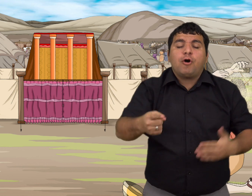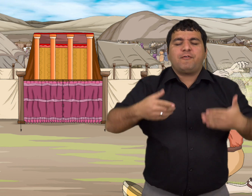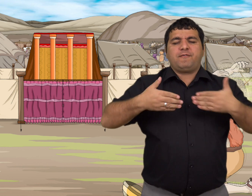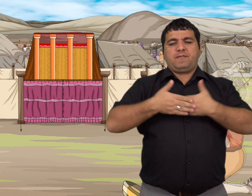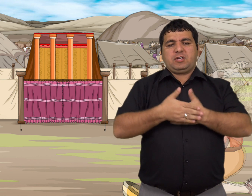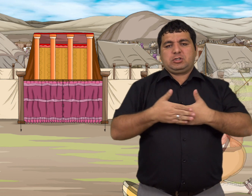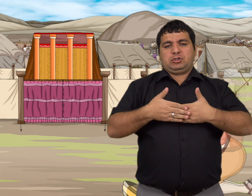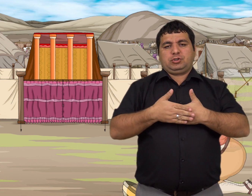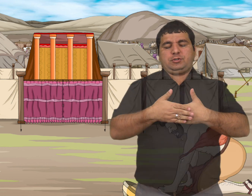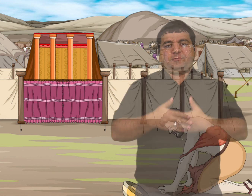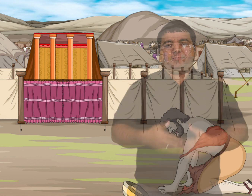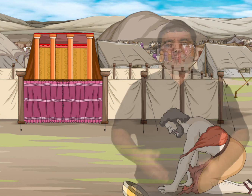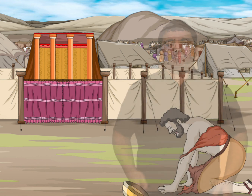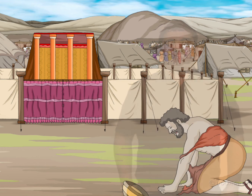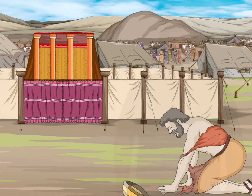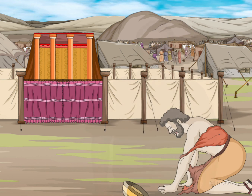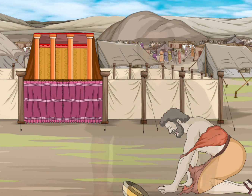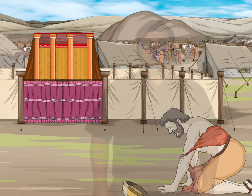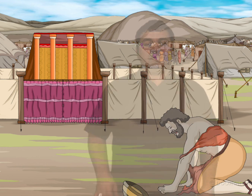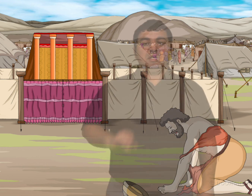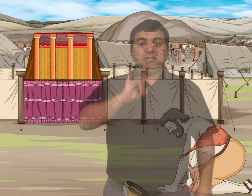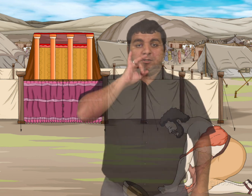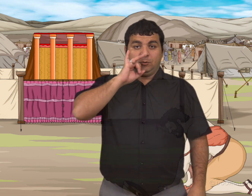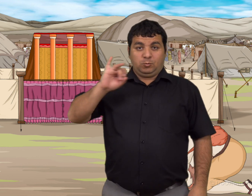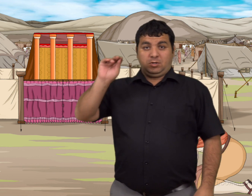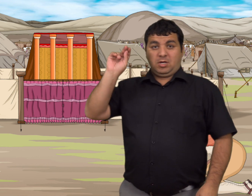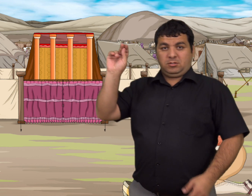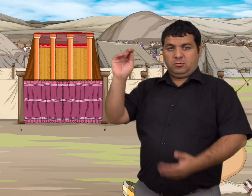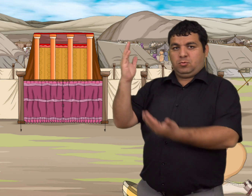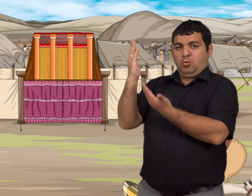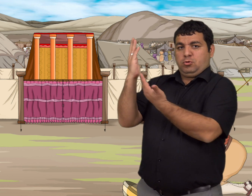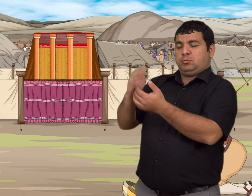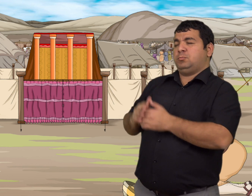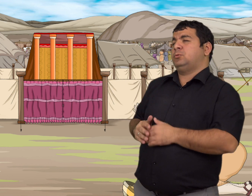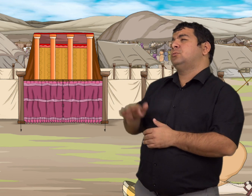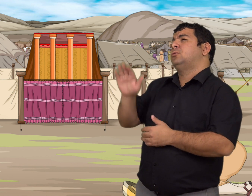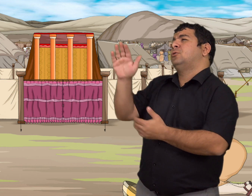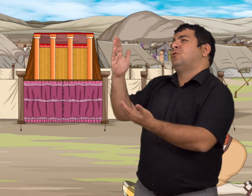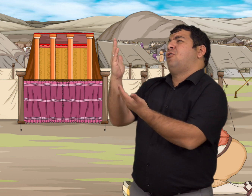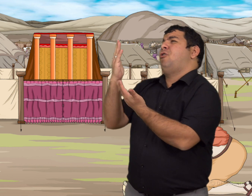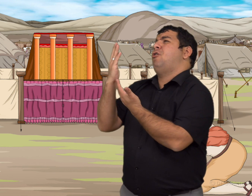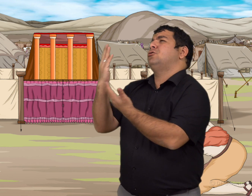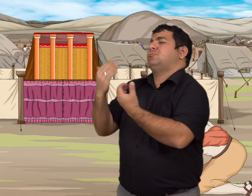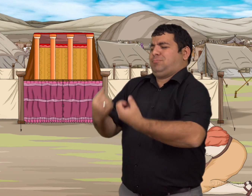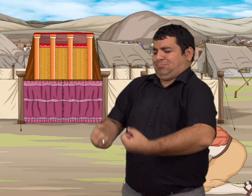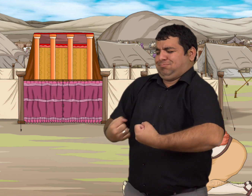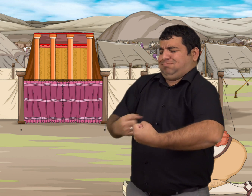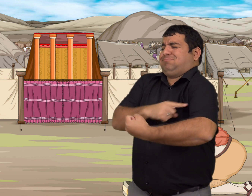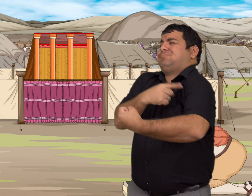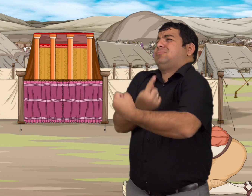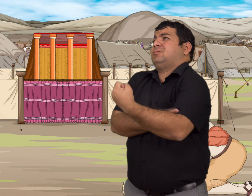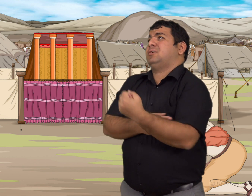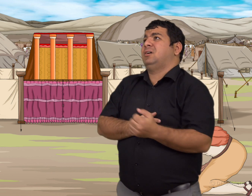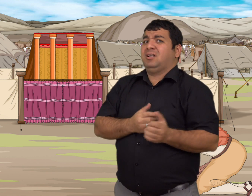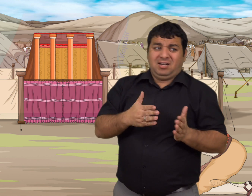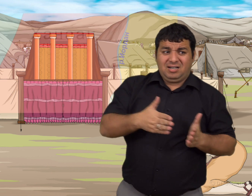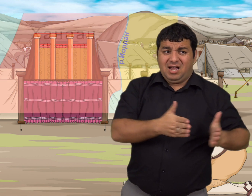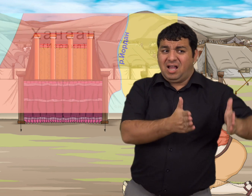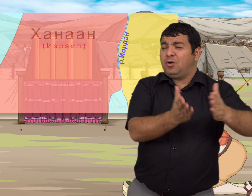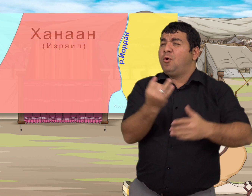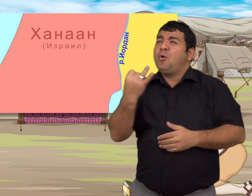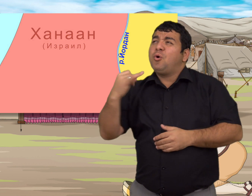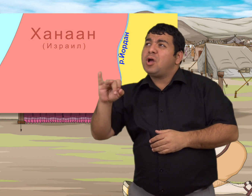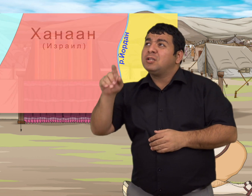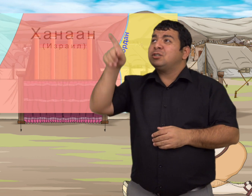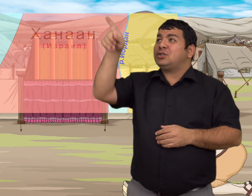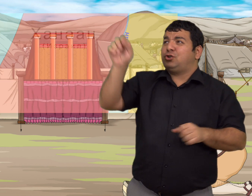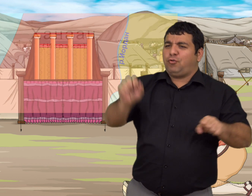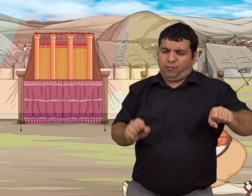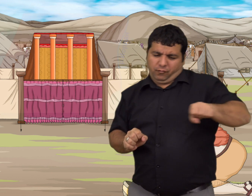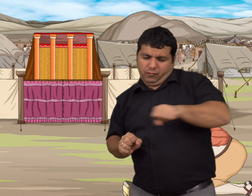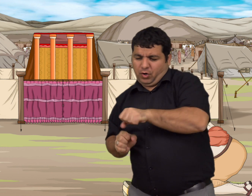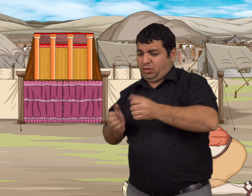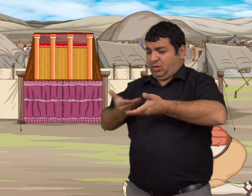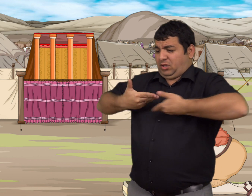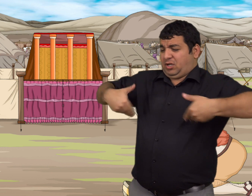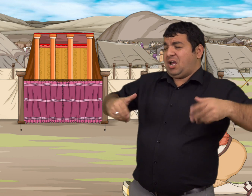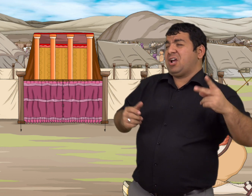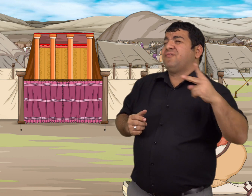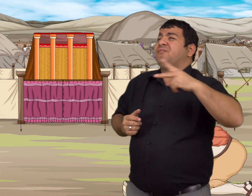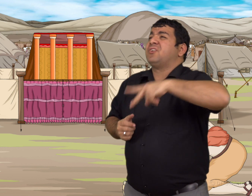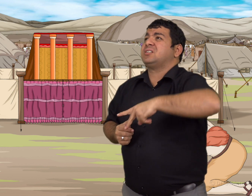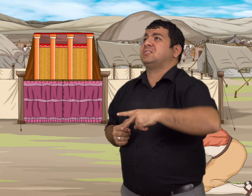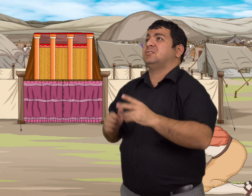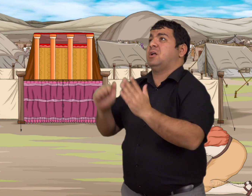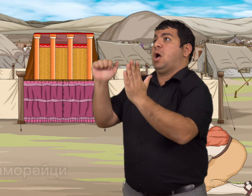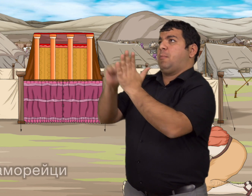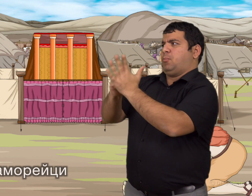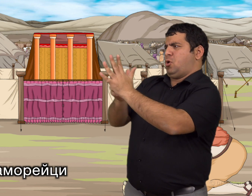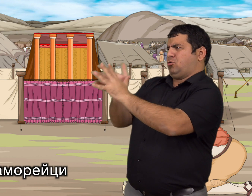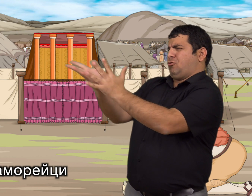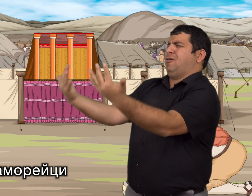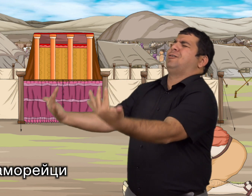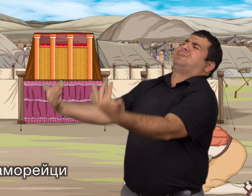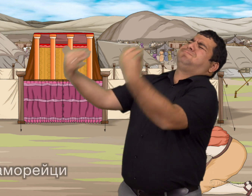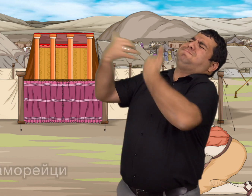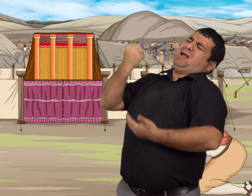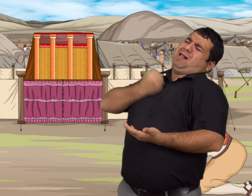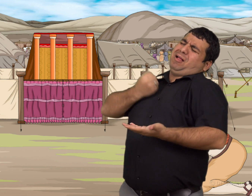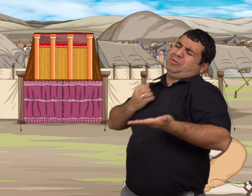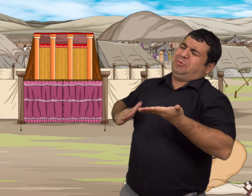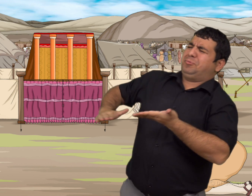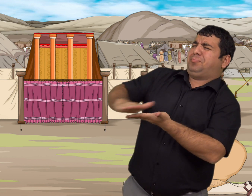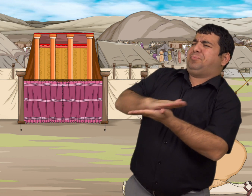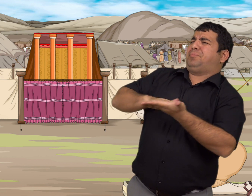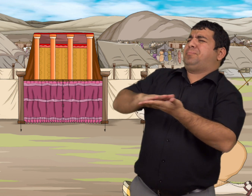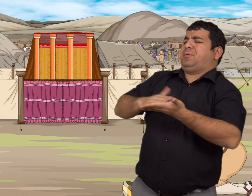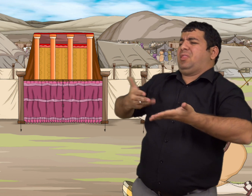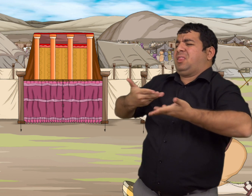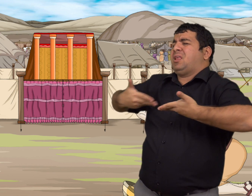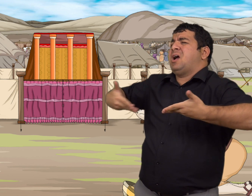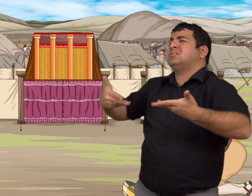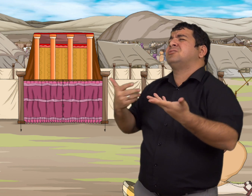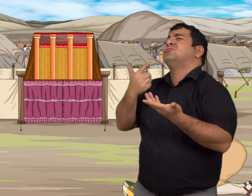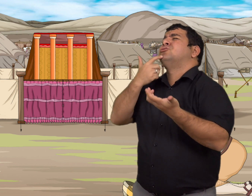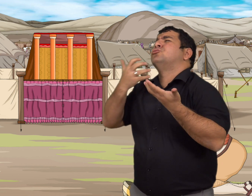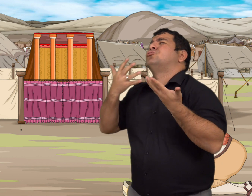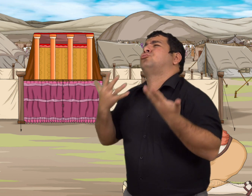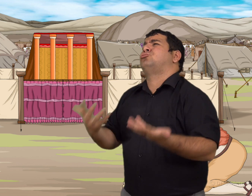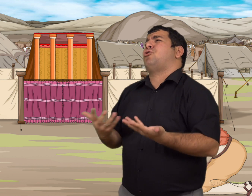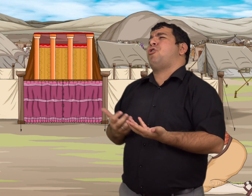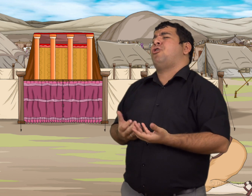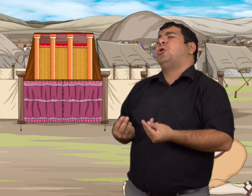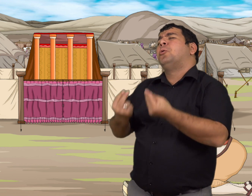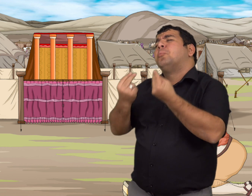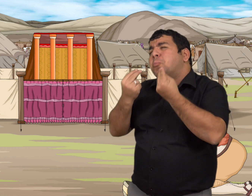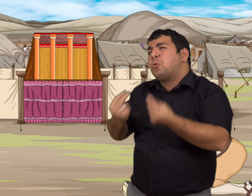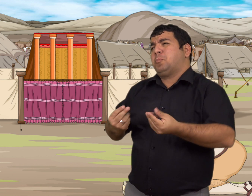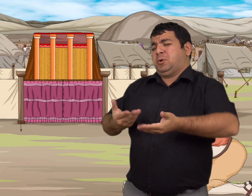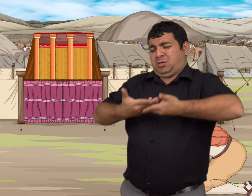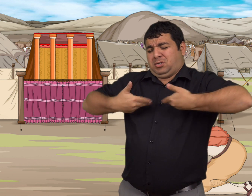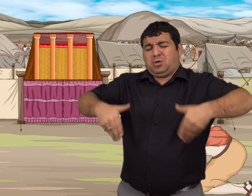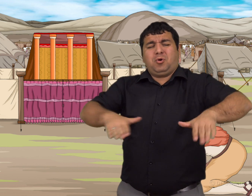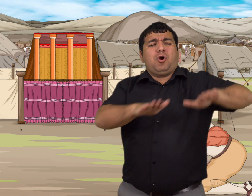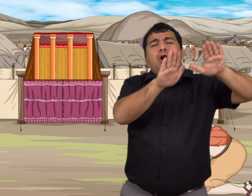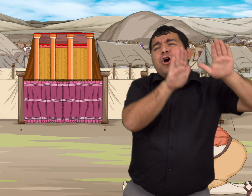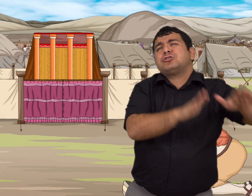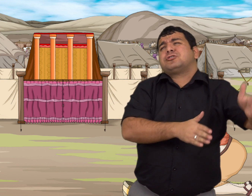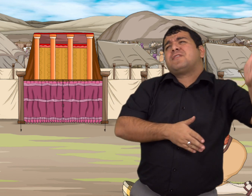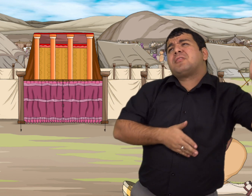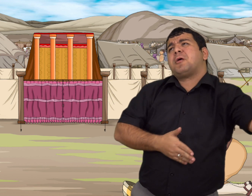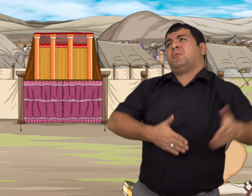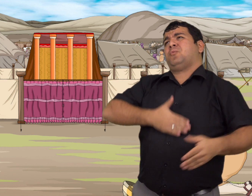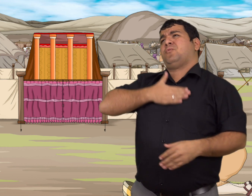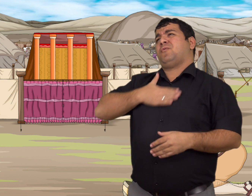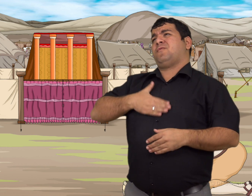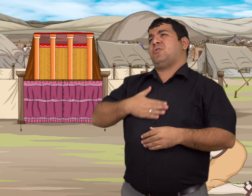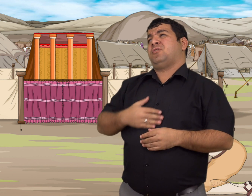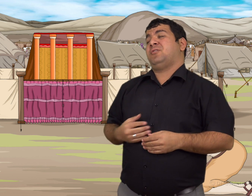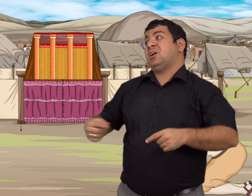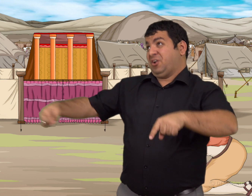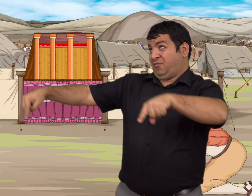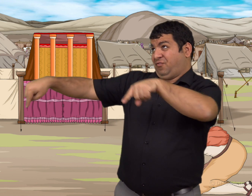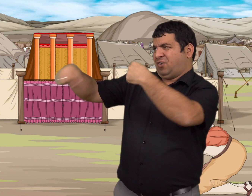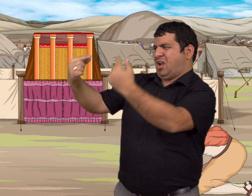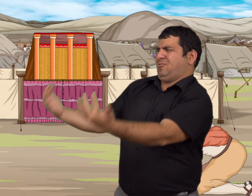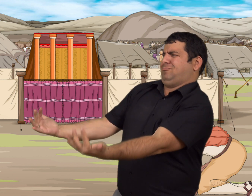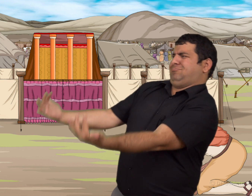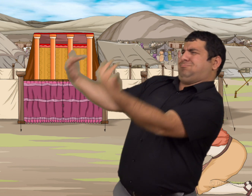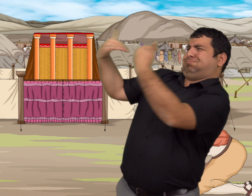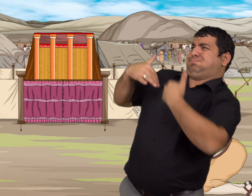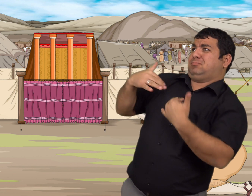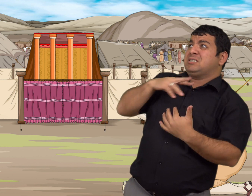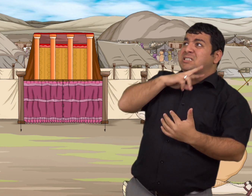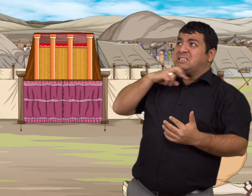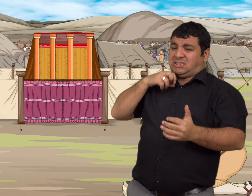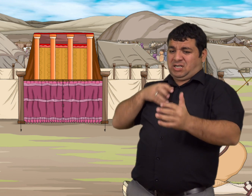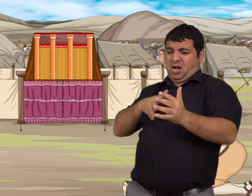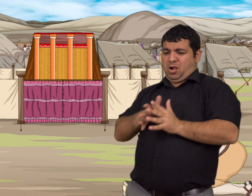“O, Lord GOD,” Joshua said, “why did You ever bring this people across the Jordan to deliver us into the hand of the Amorites to be destroyed?